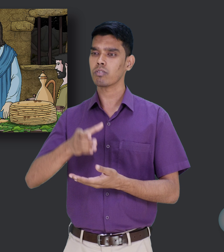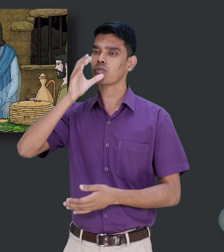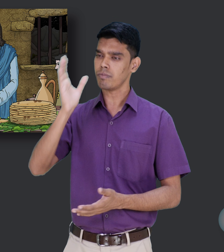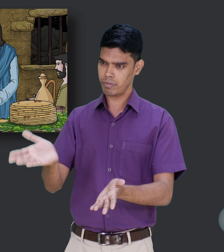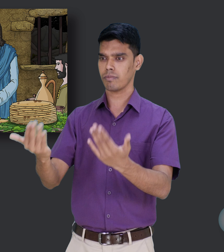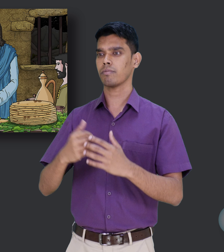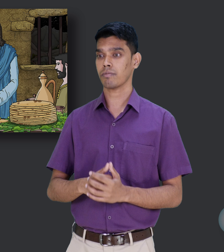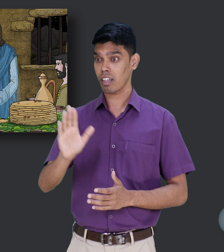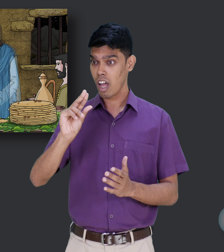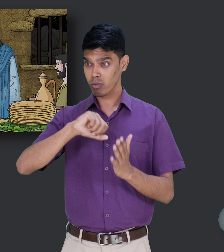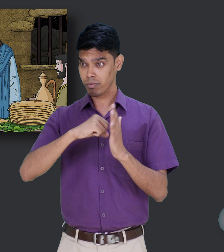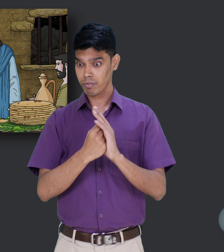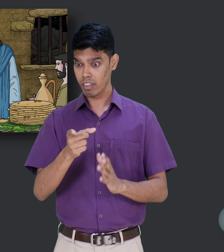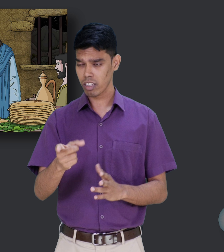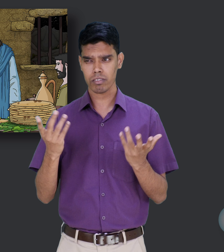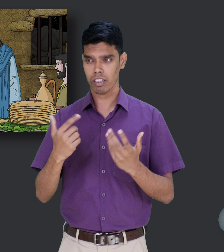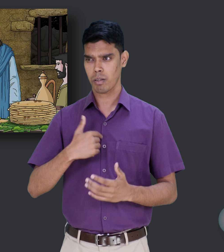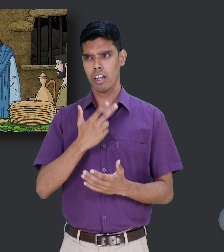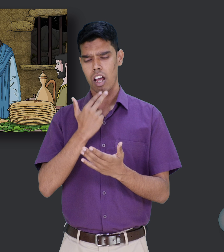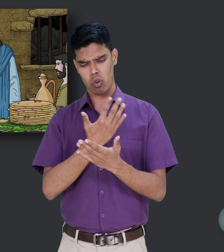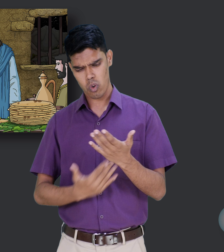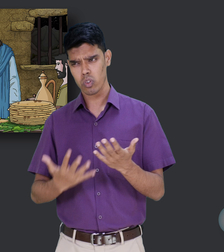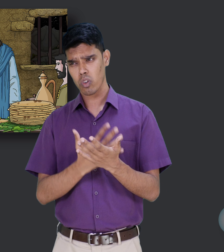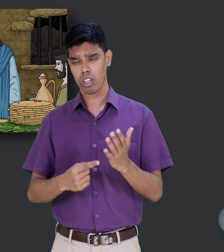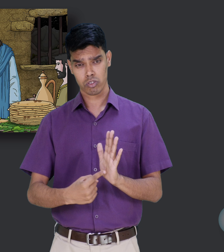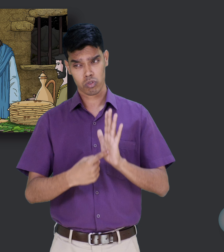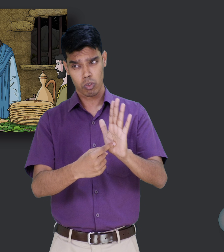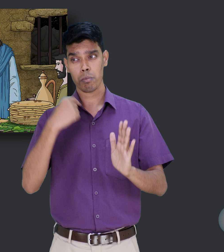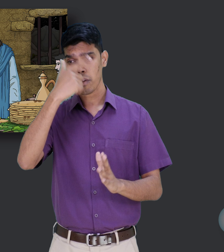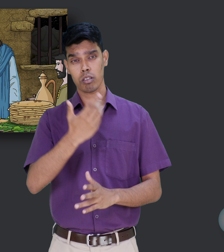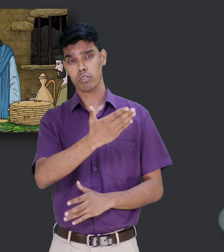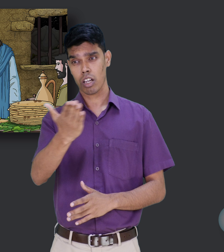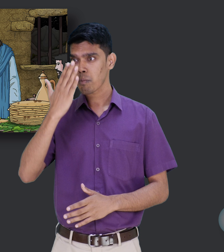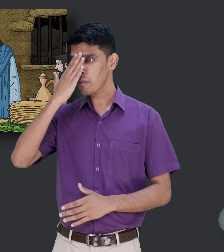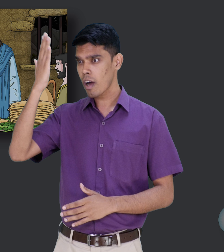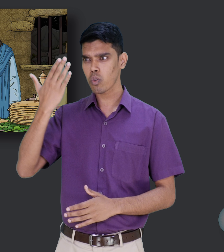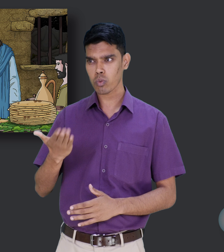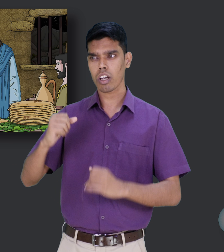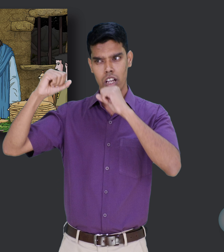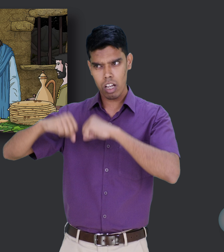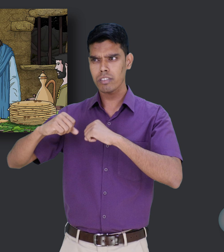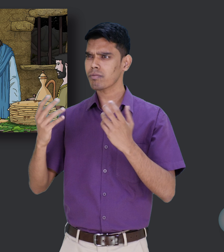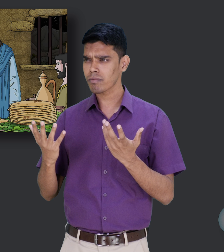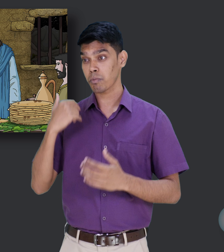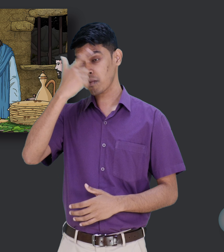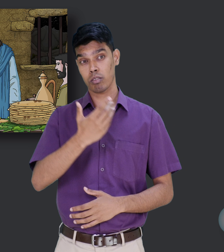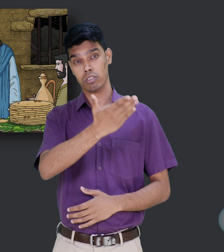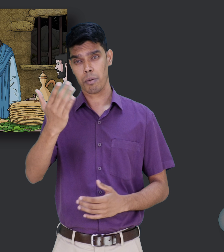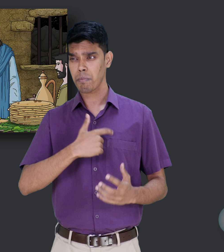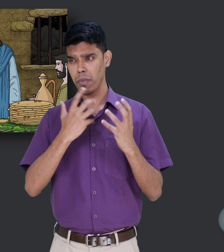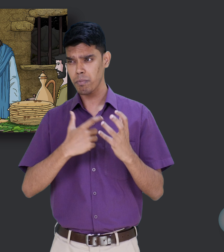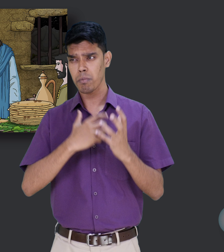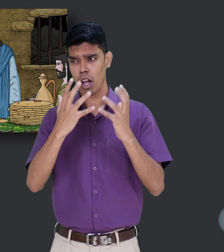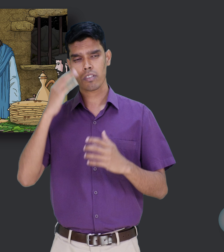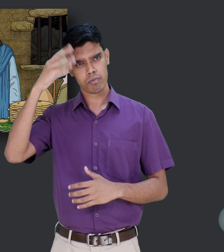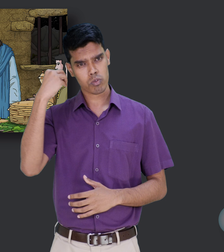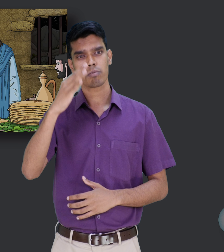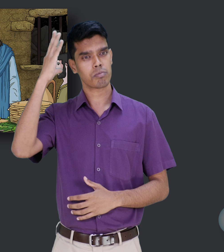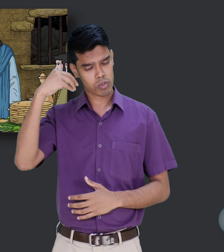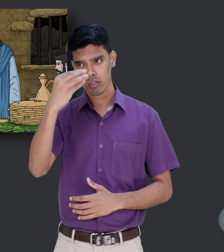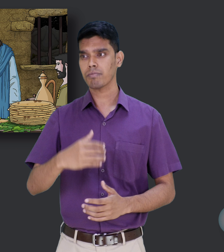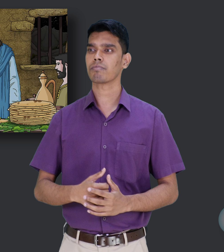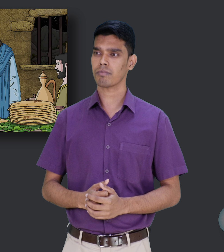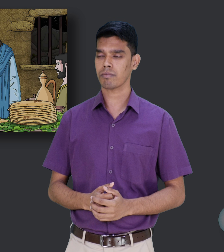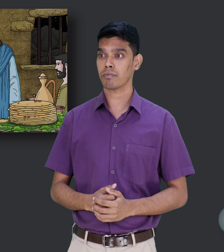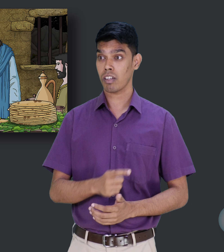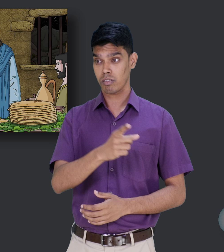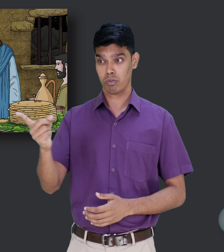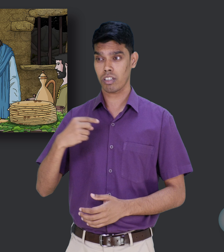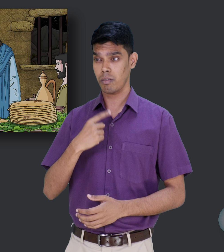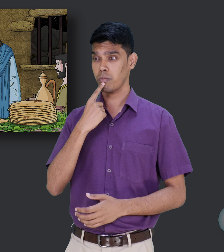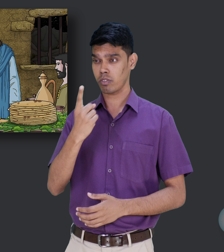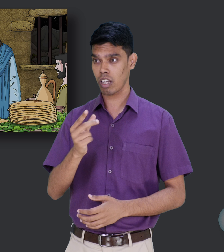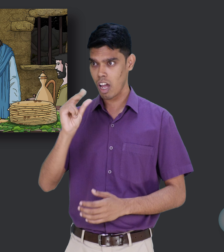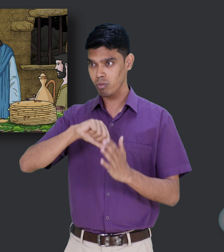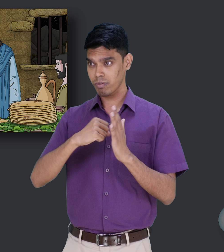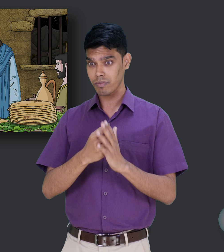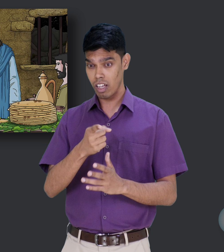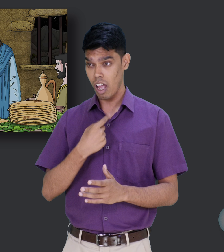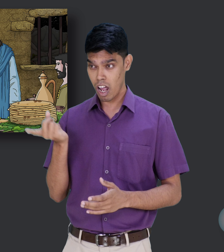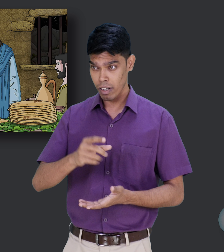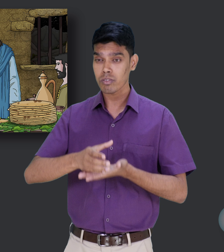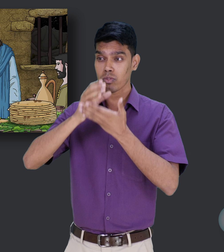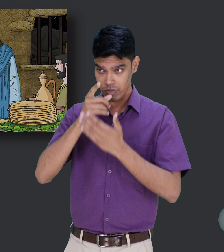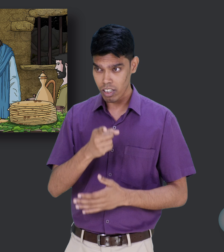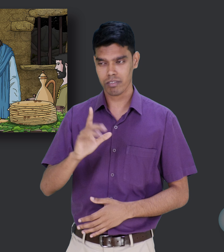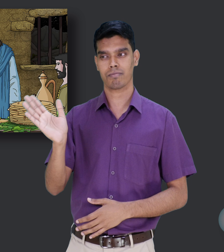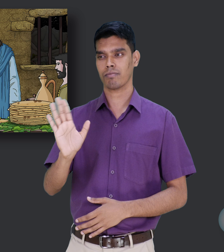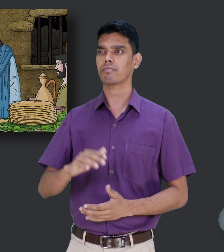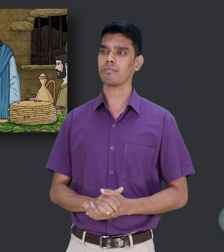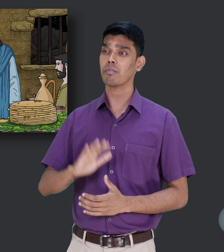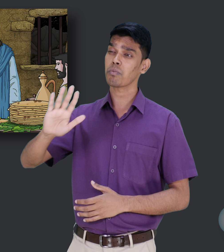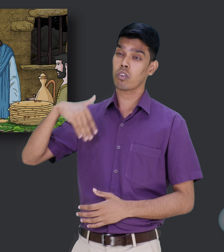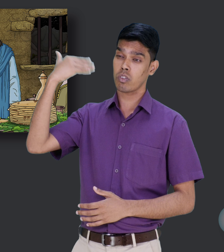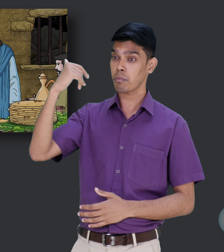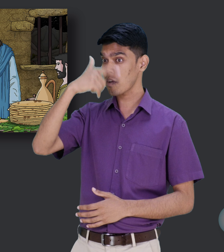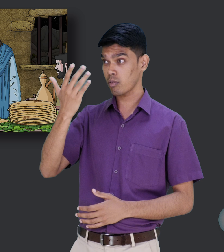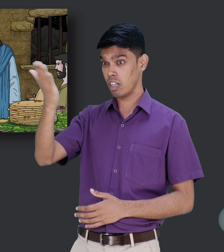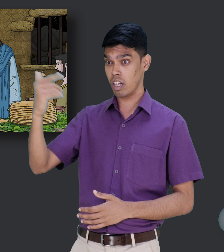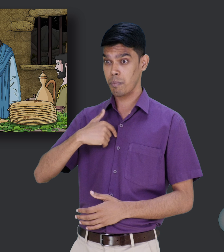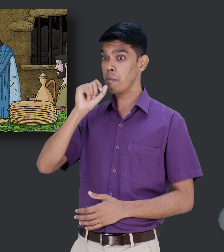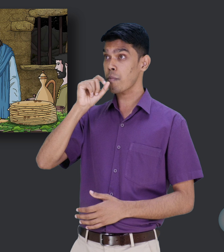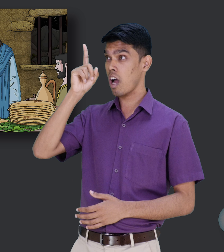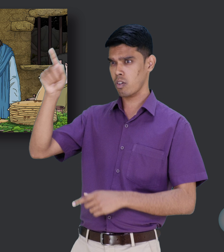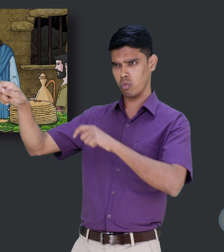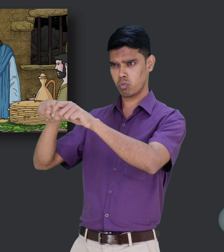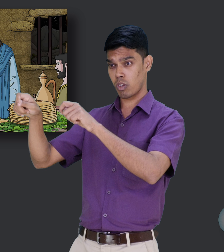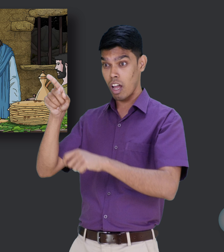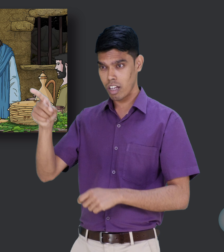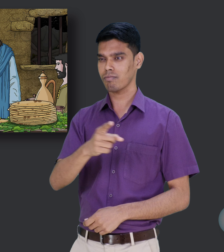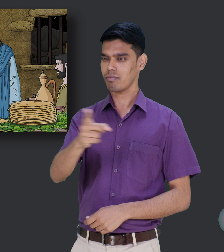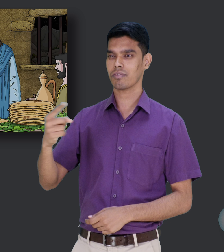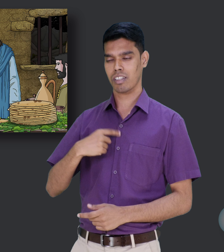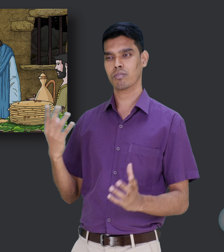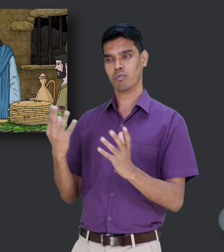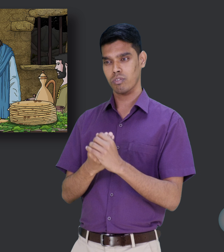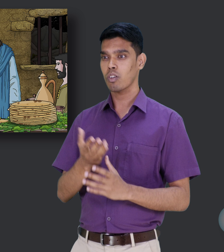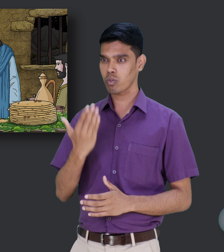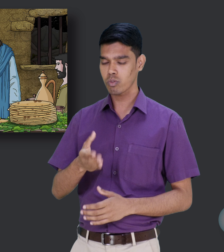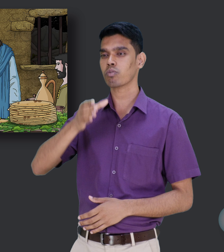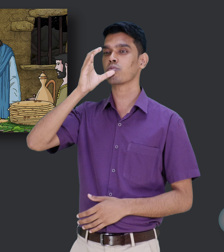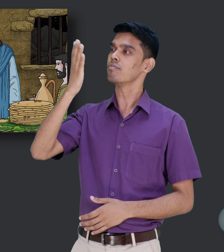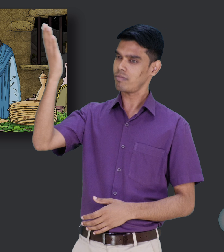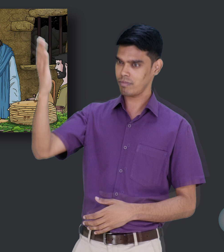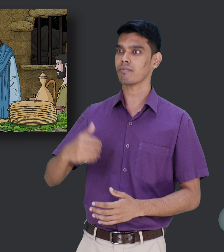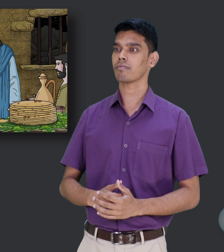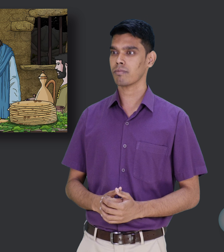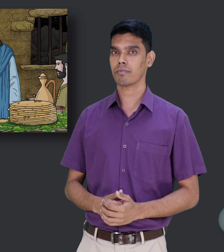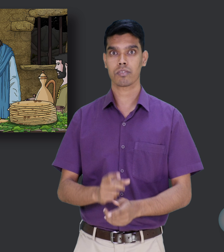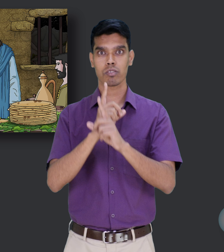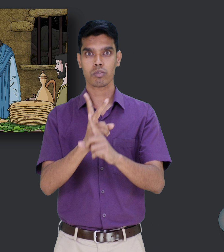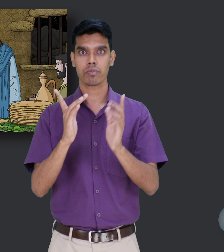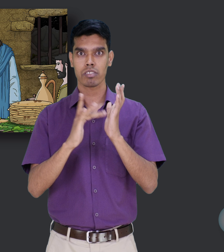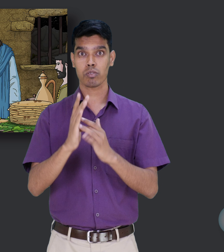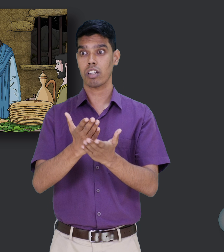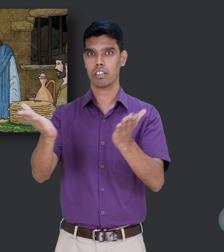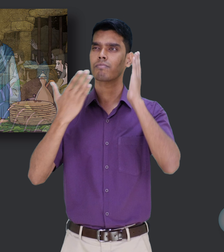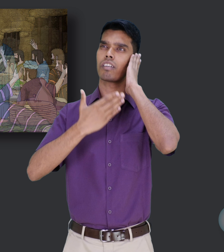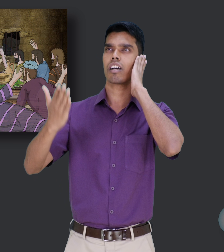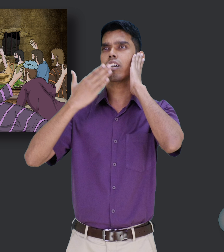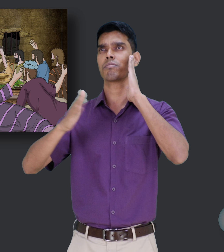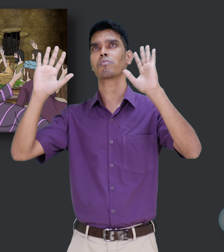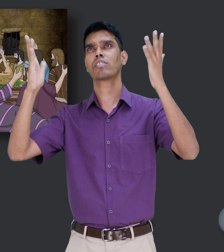I tell you, I will not drink of this fruit of the vine from now on until that day when I drink it anew with you in My Father’s kingdom.”